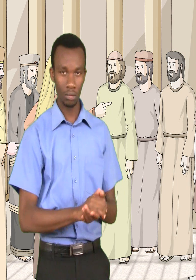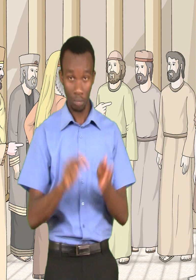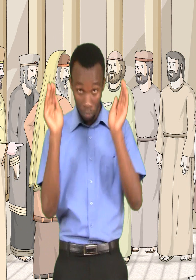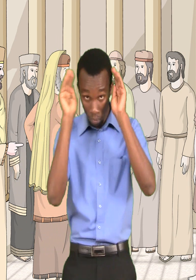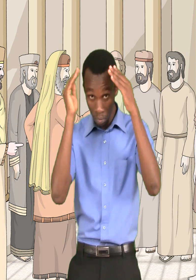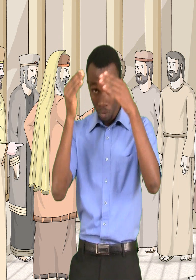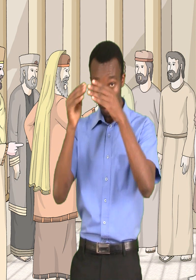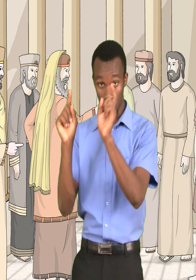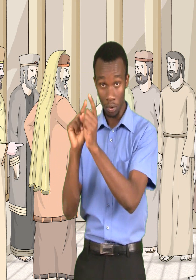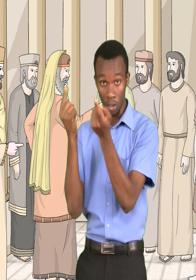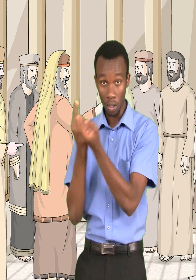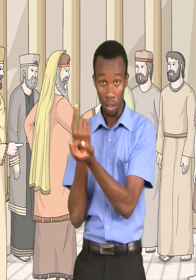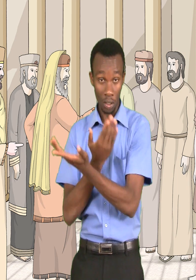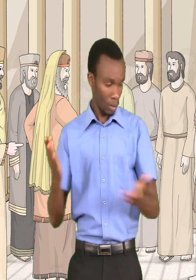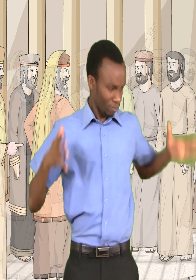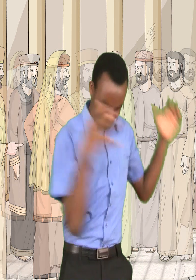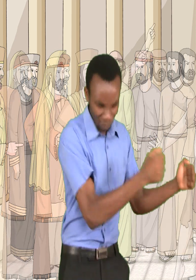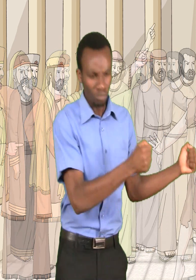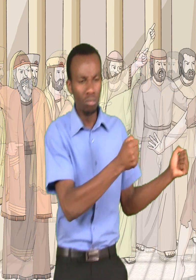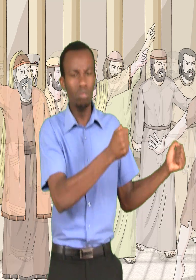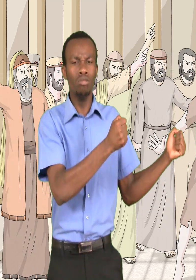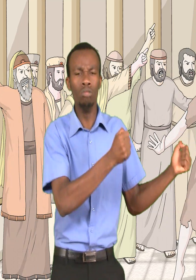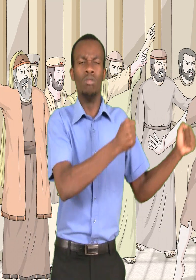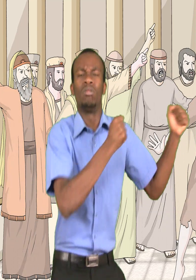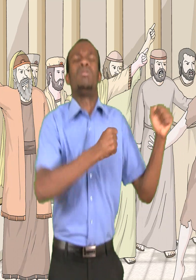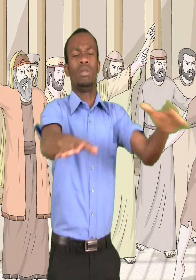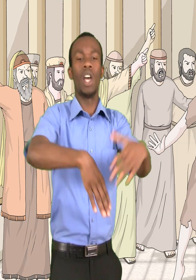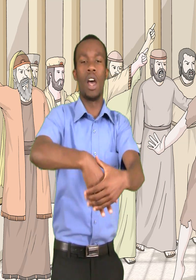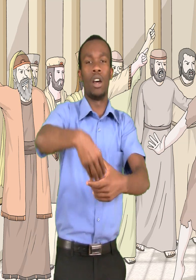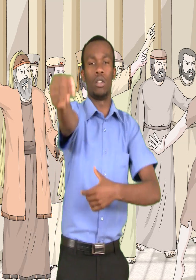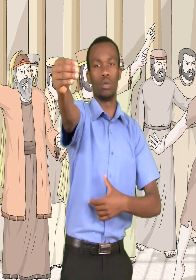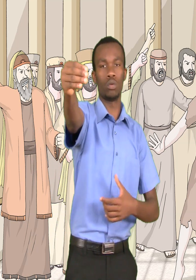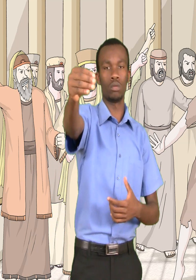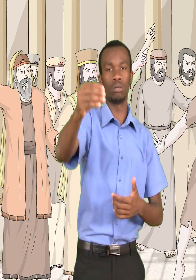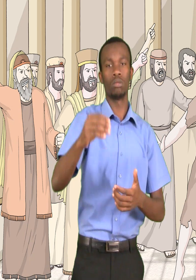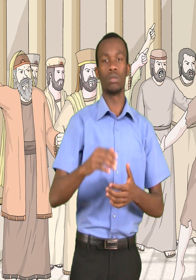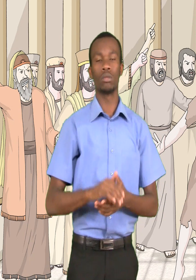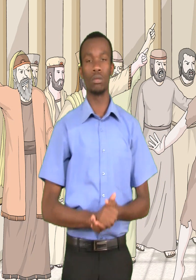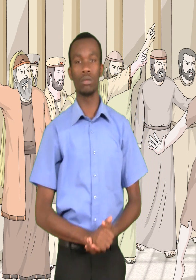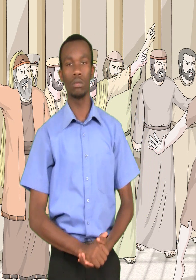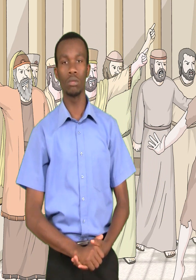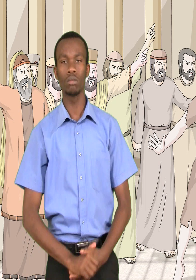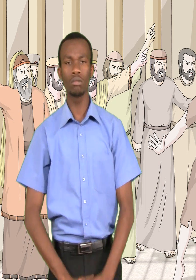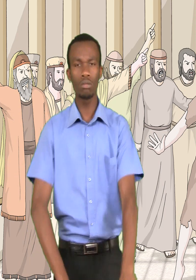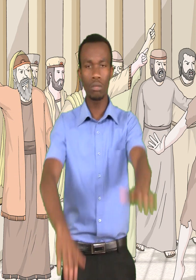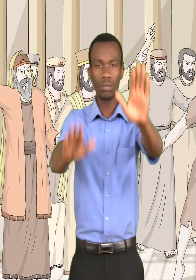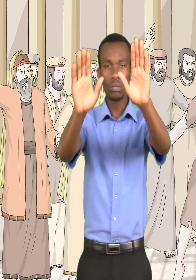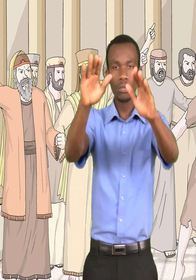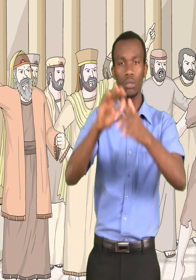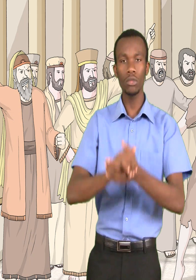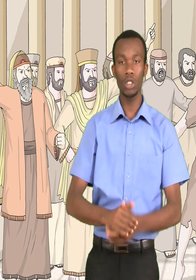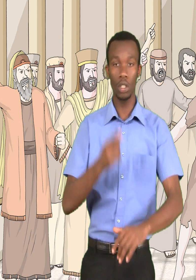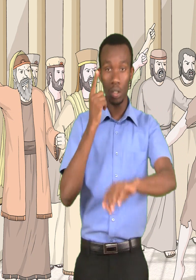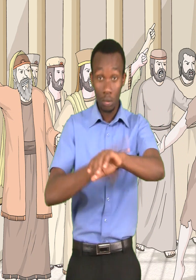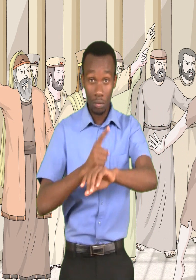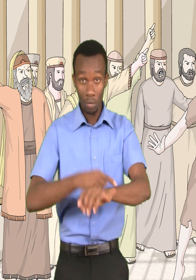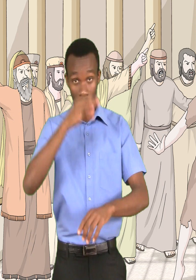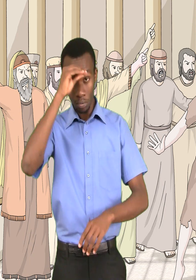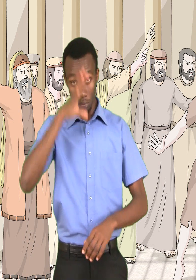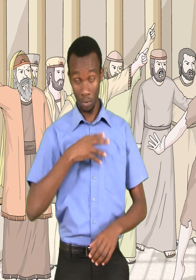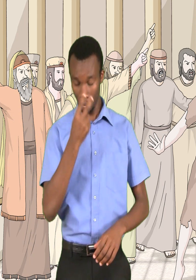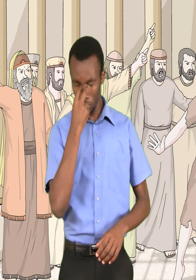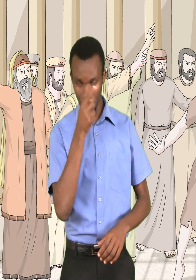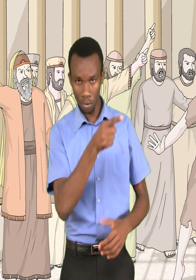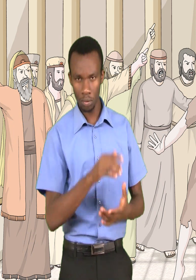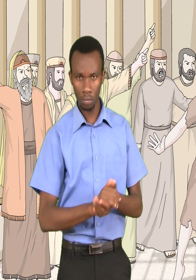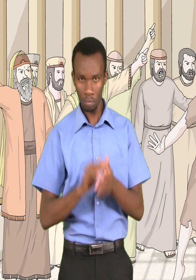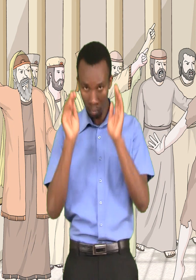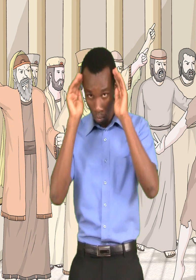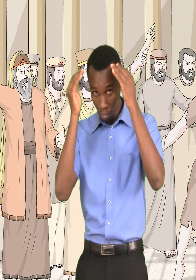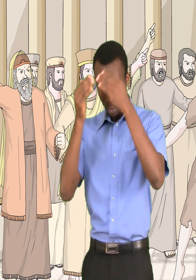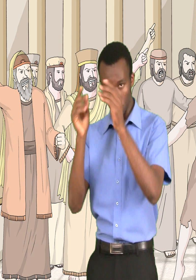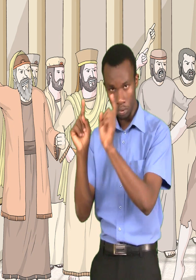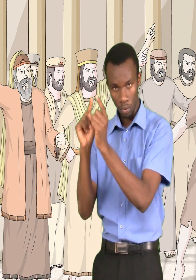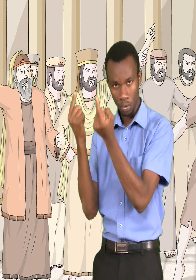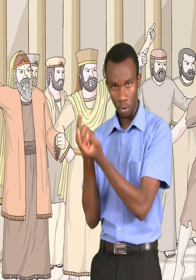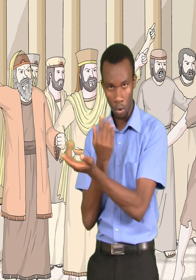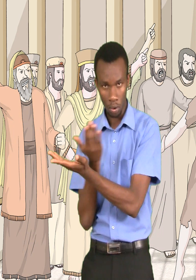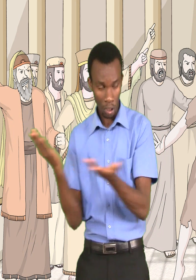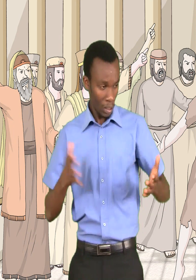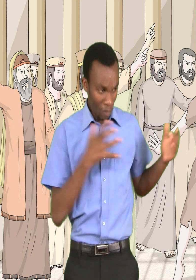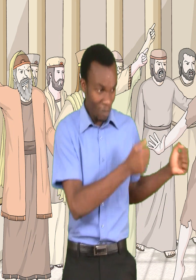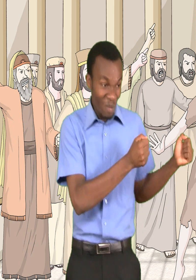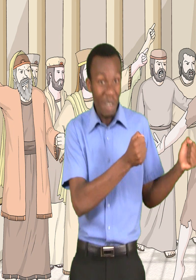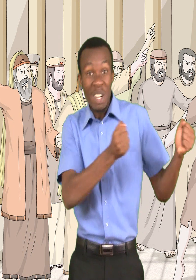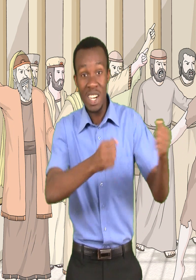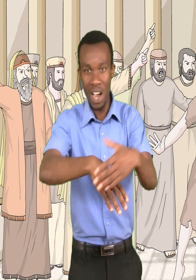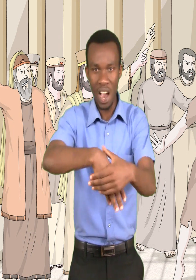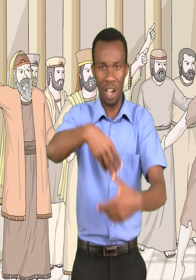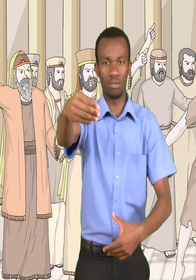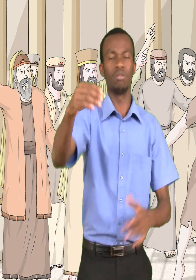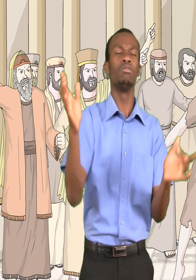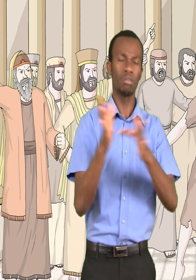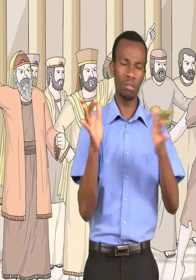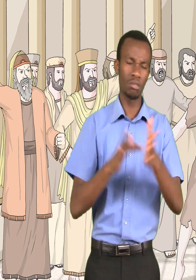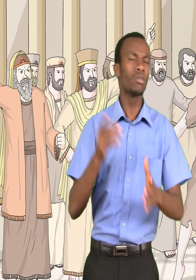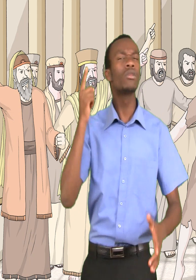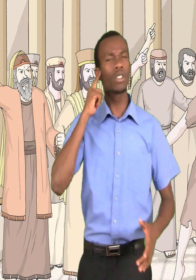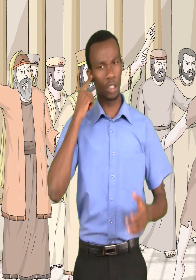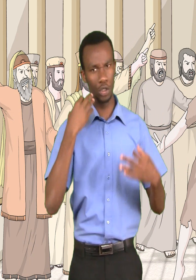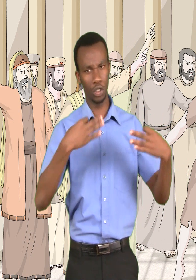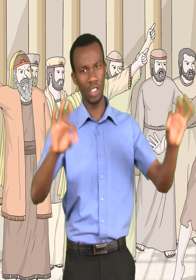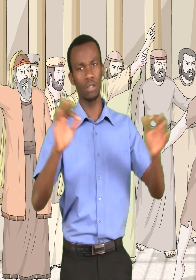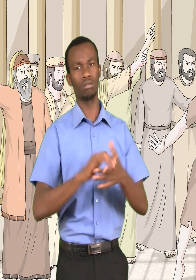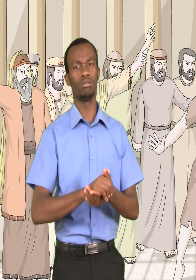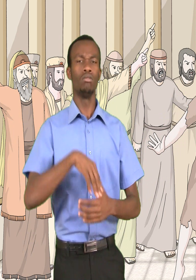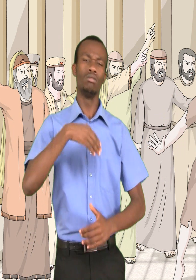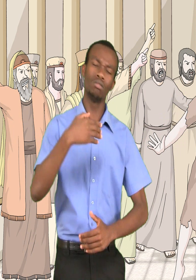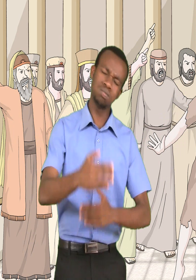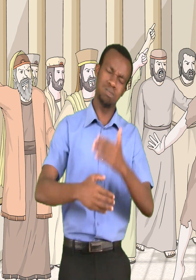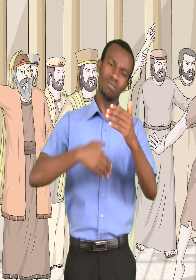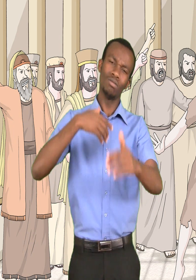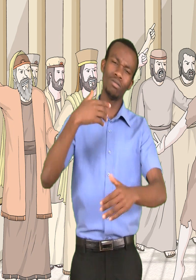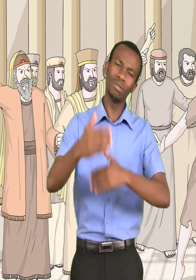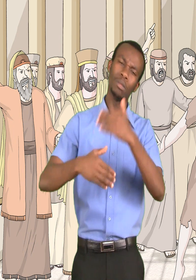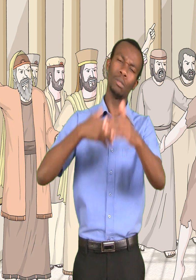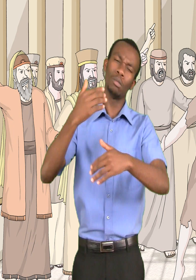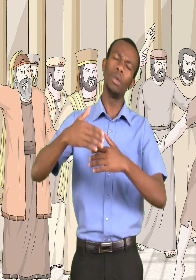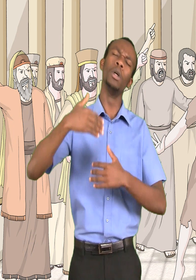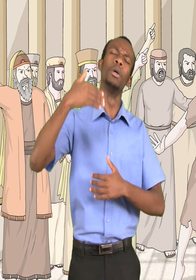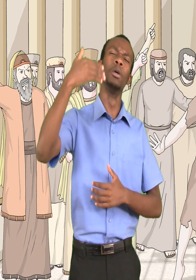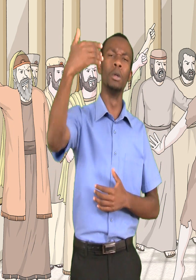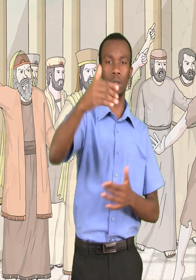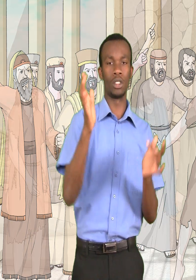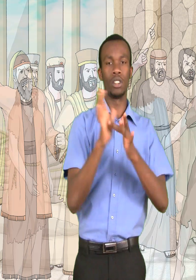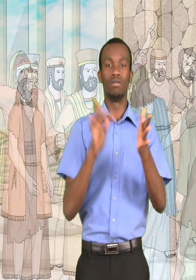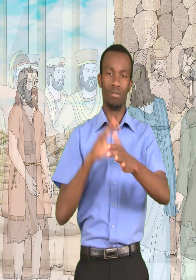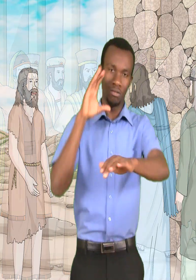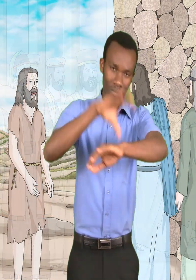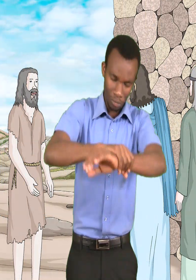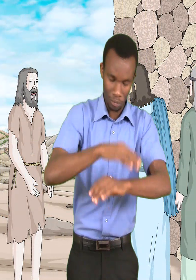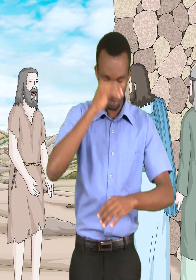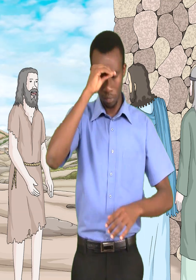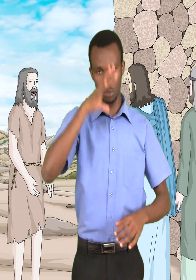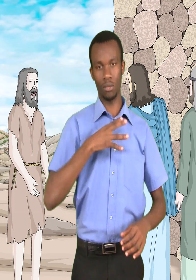And they threw him out.